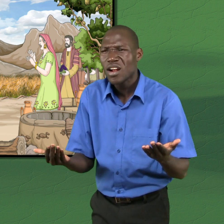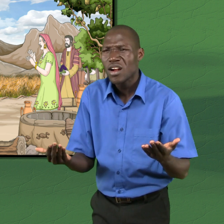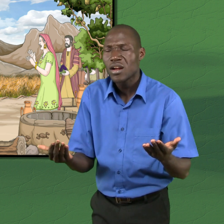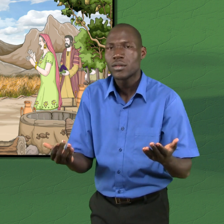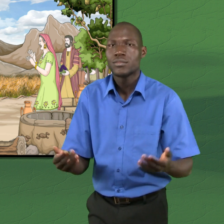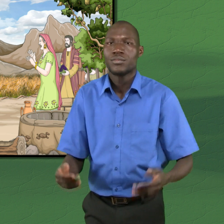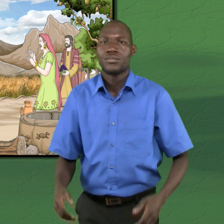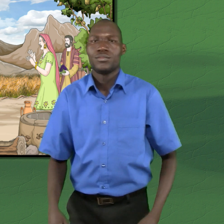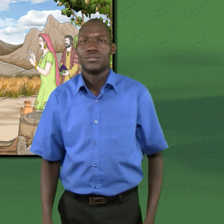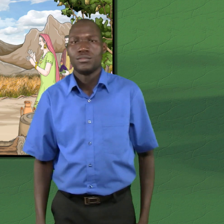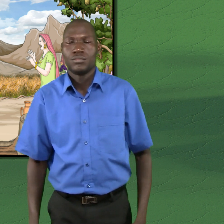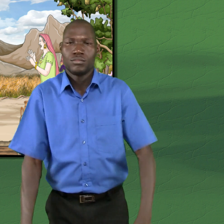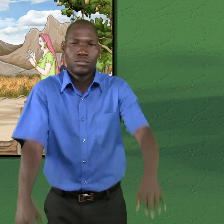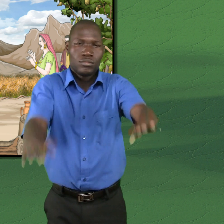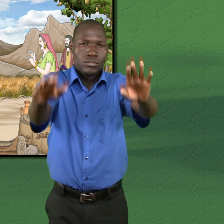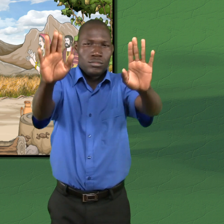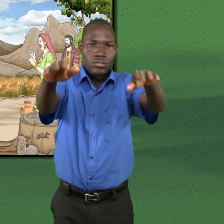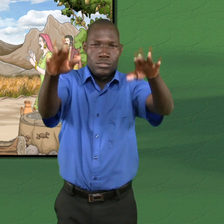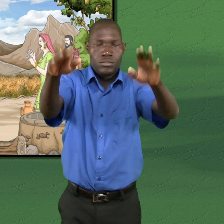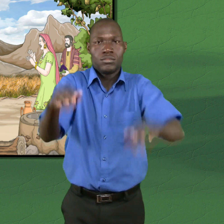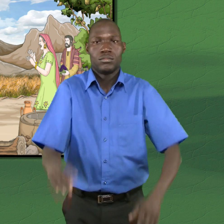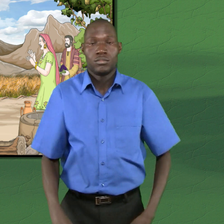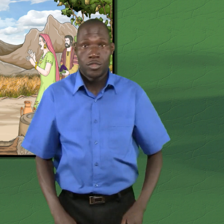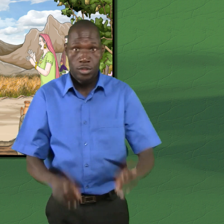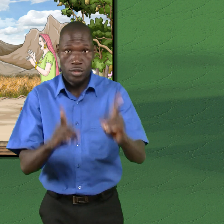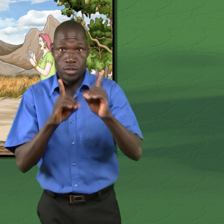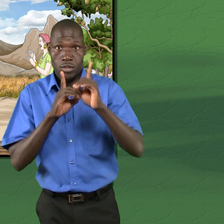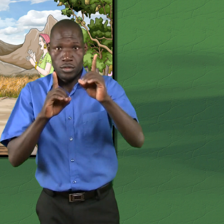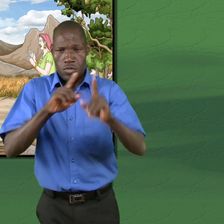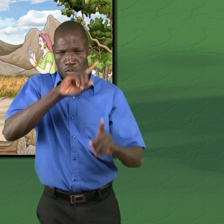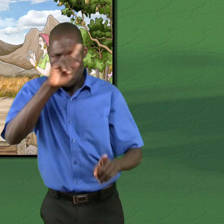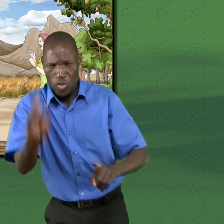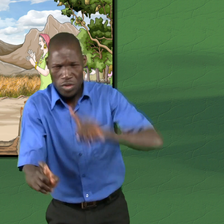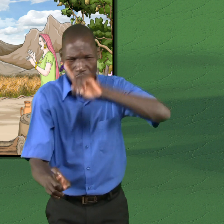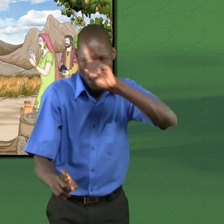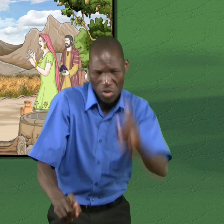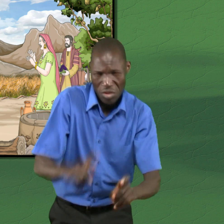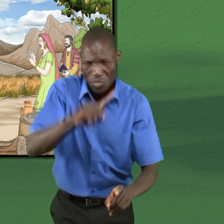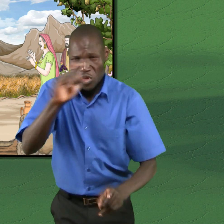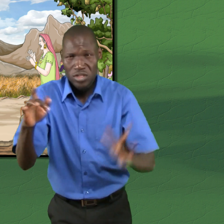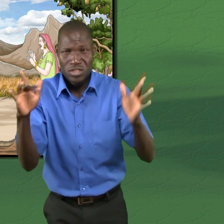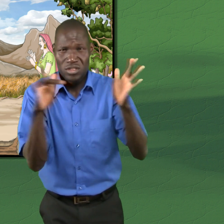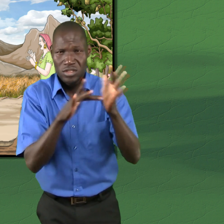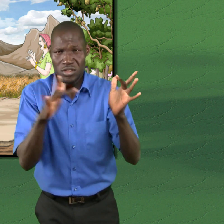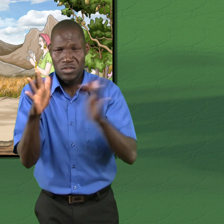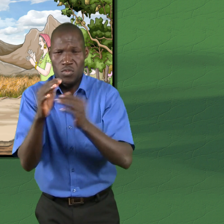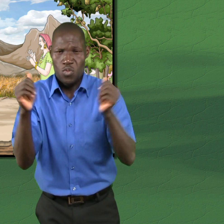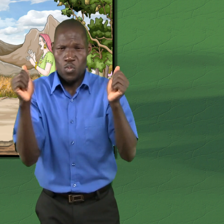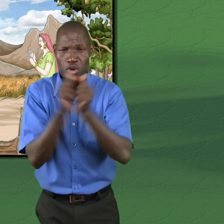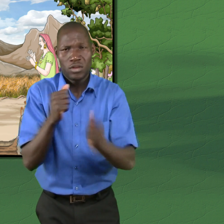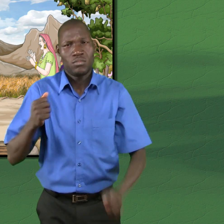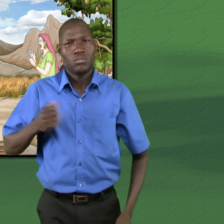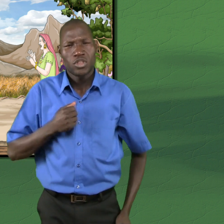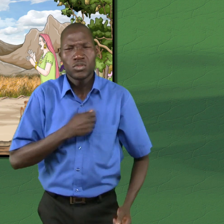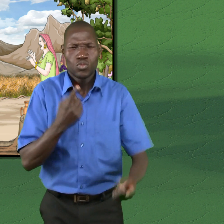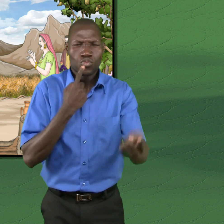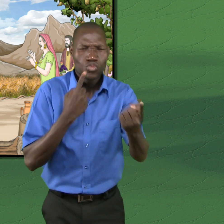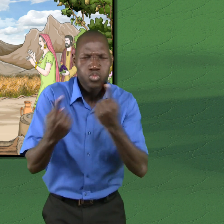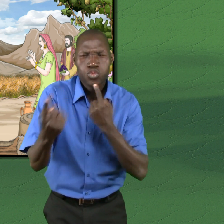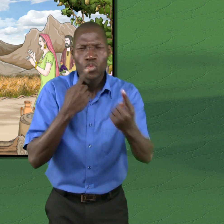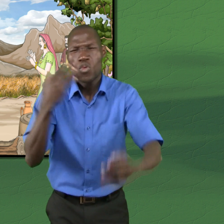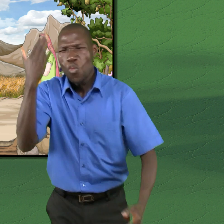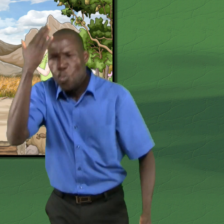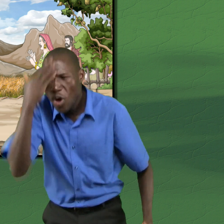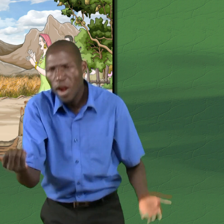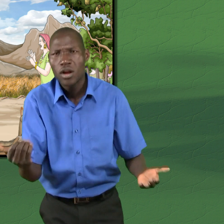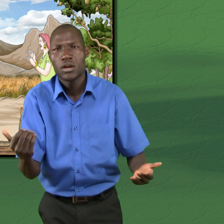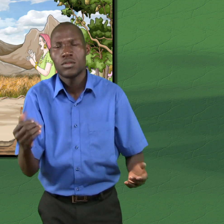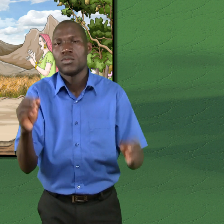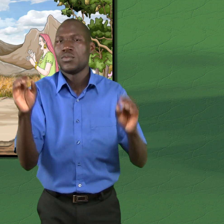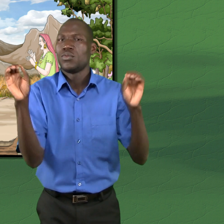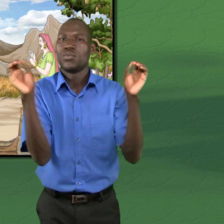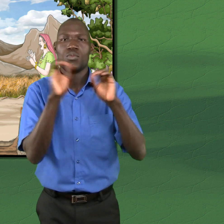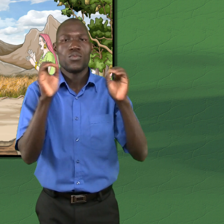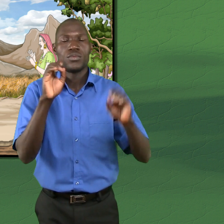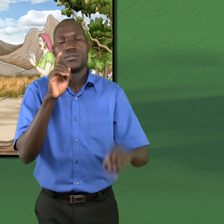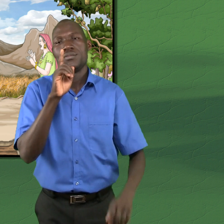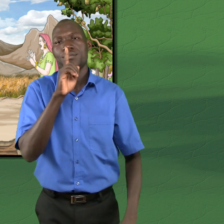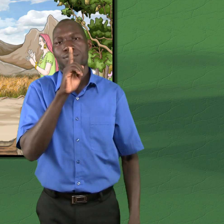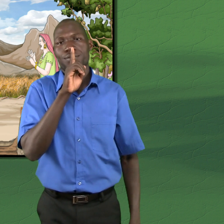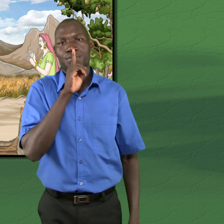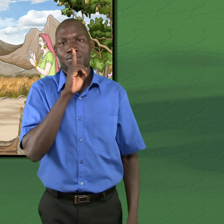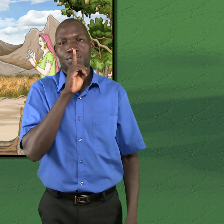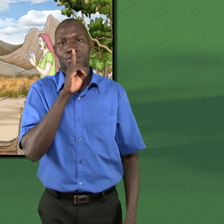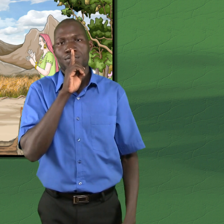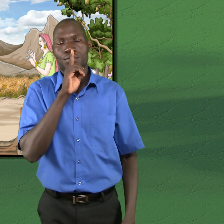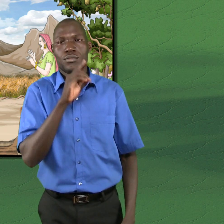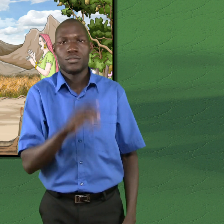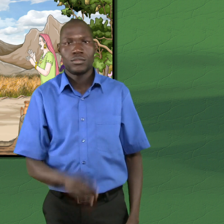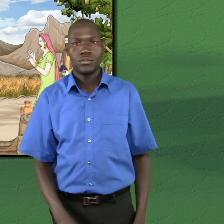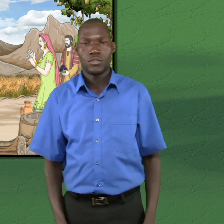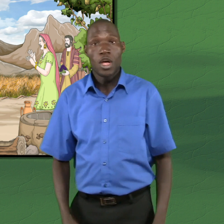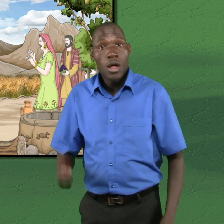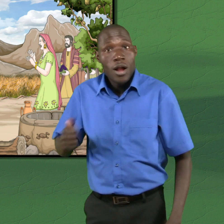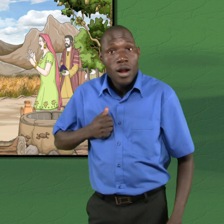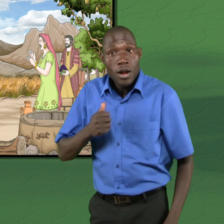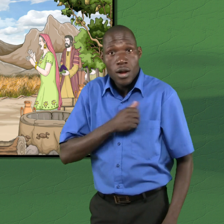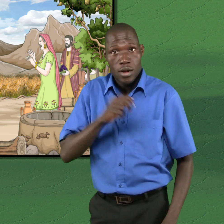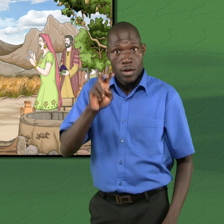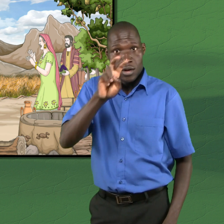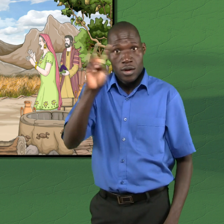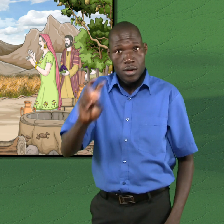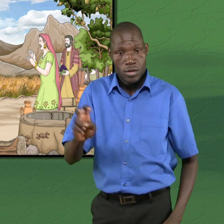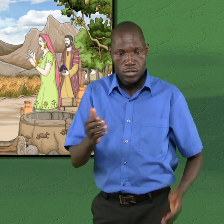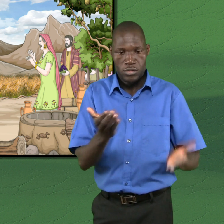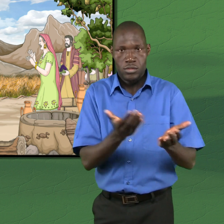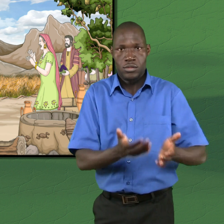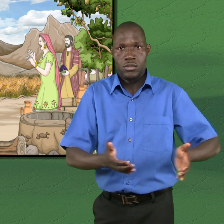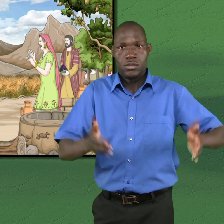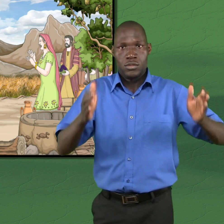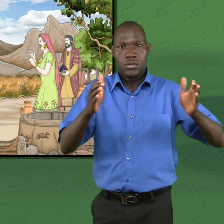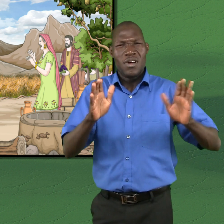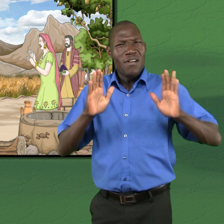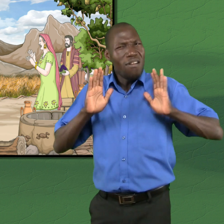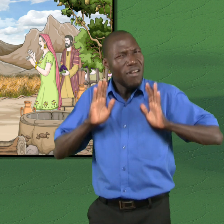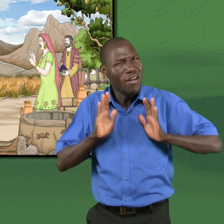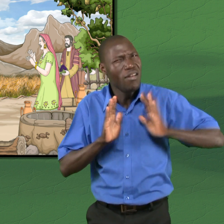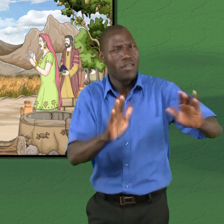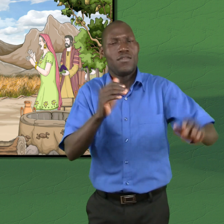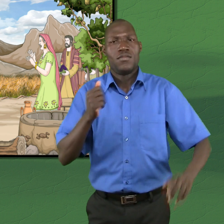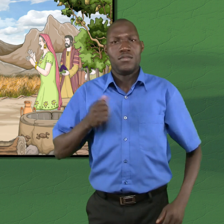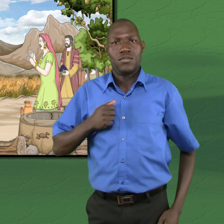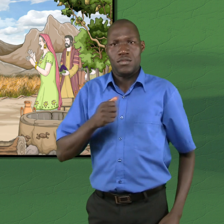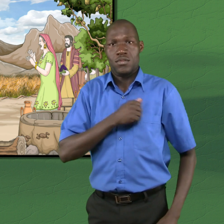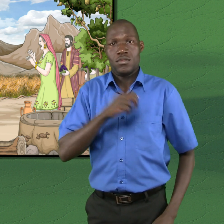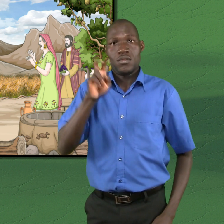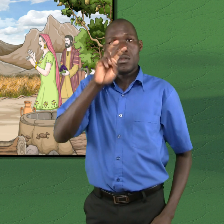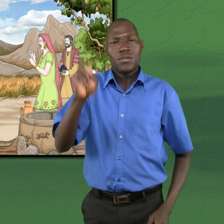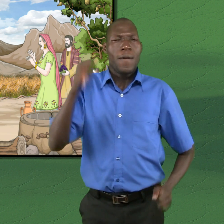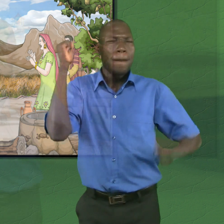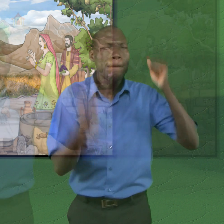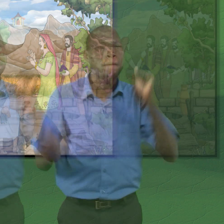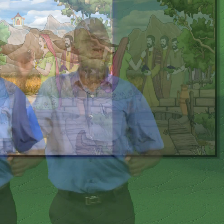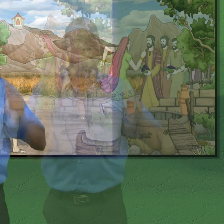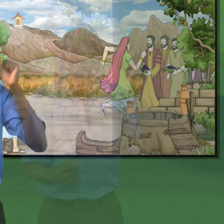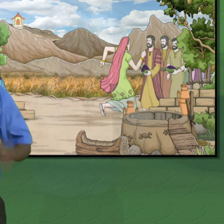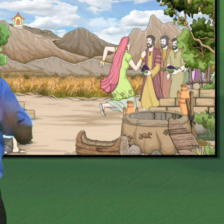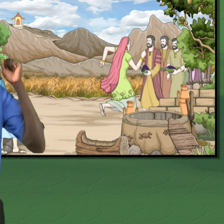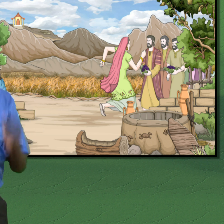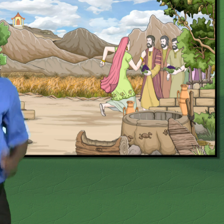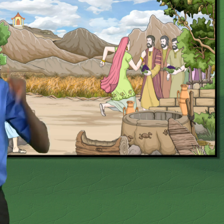But no one asked Him, “What do You want from her?” or “Why are You talking with her?”